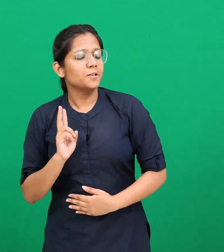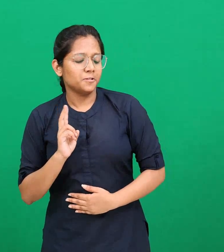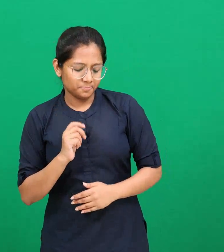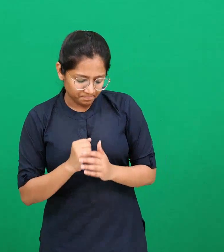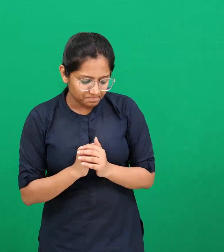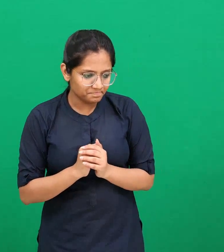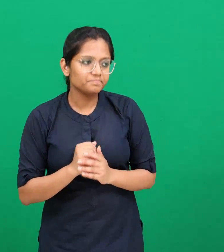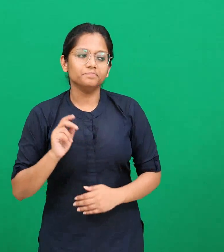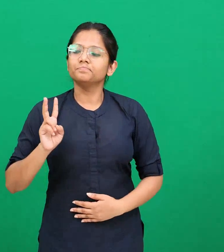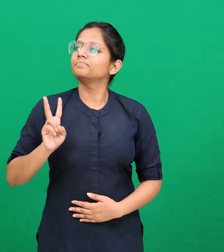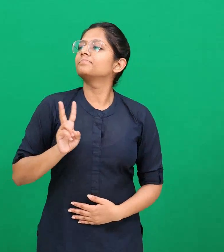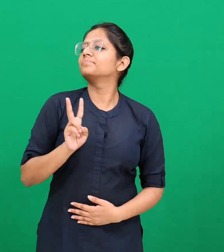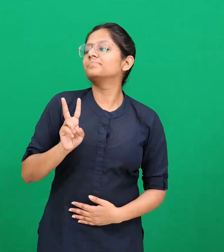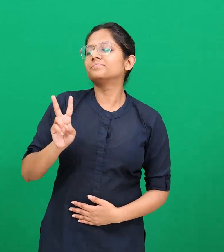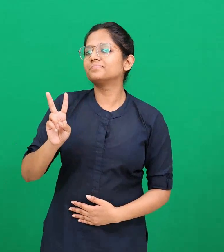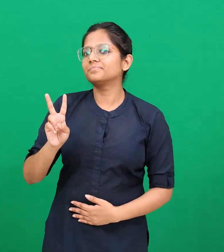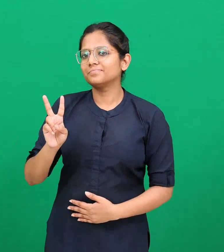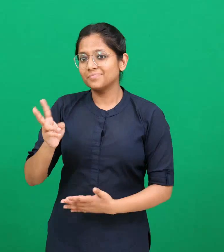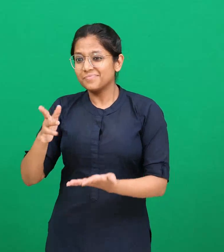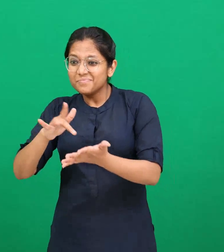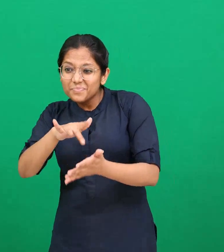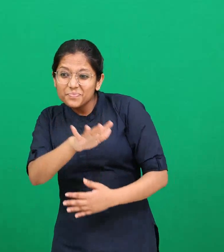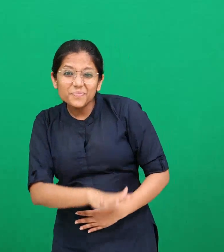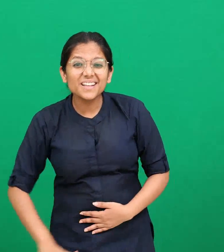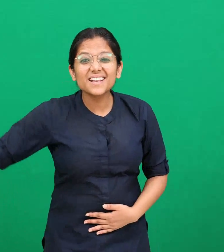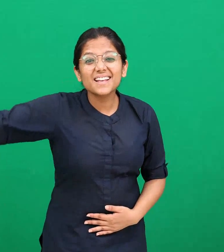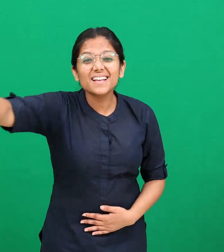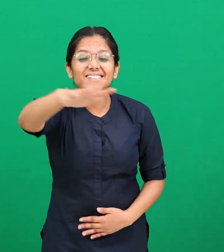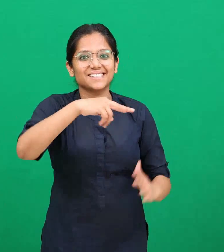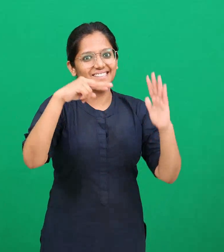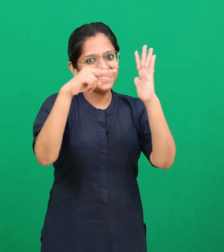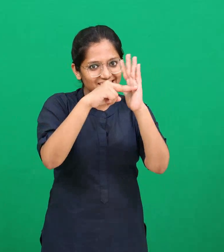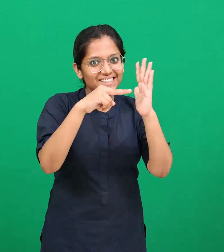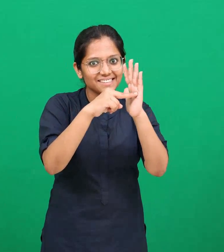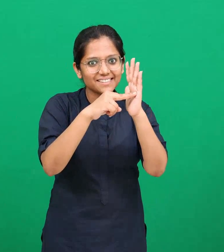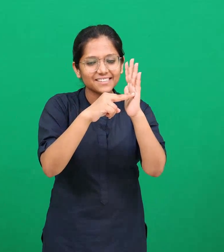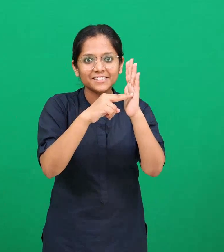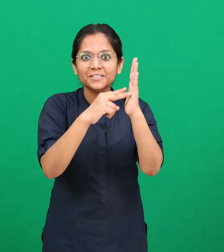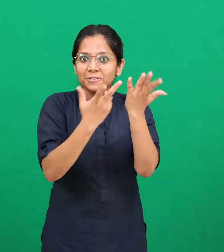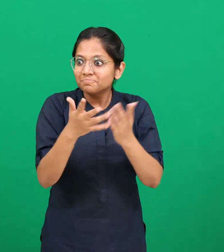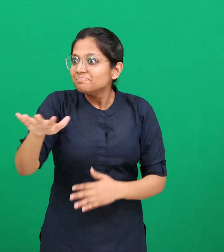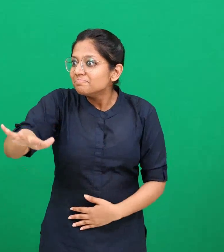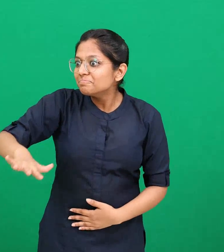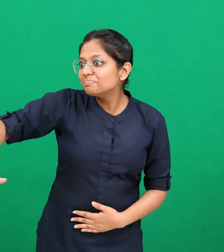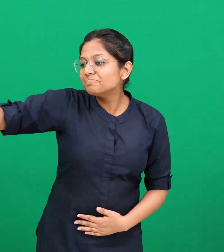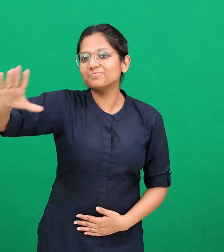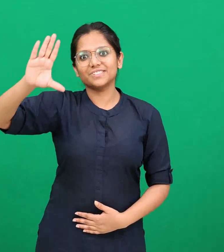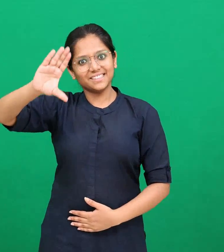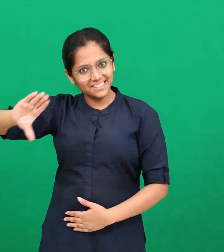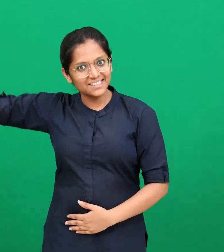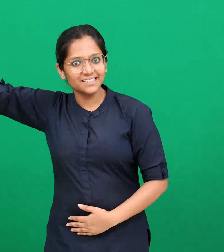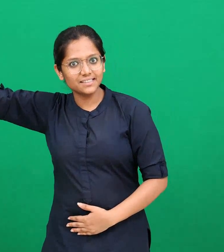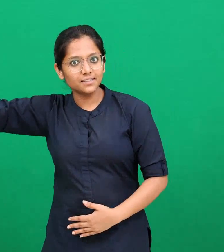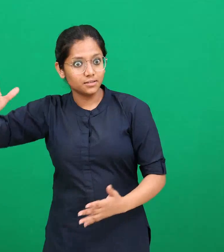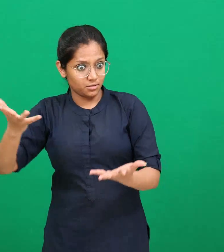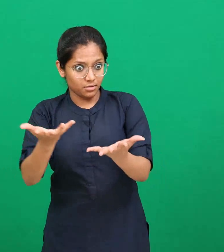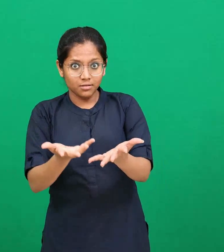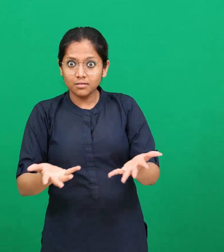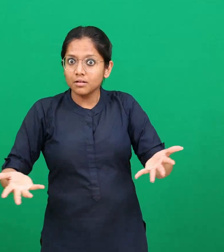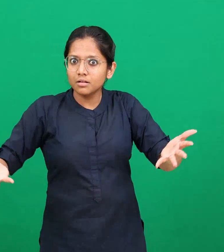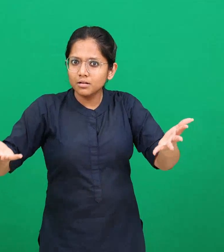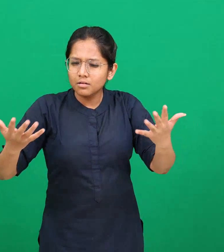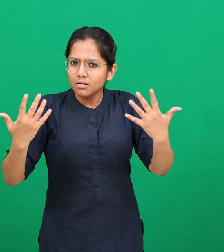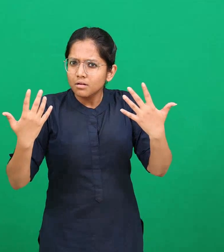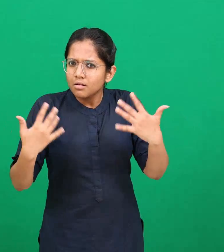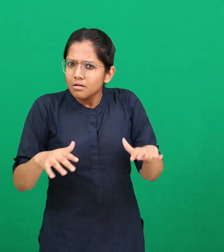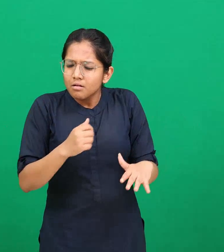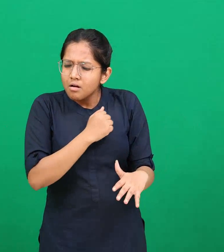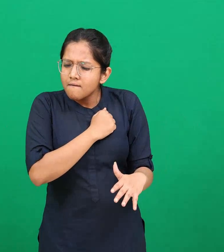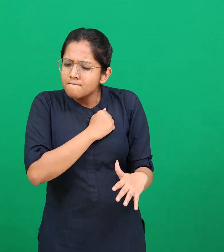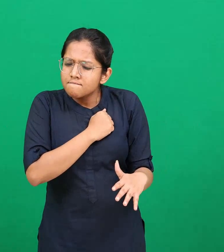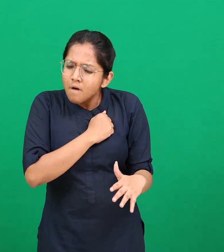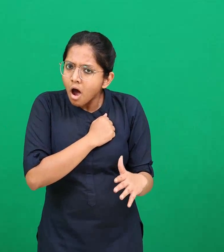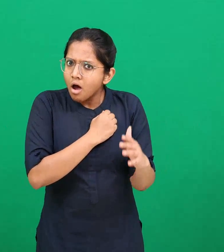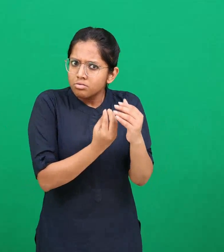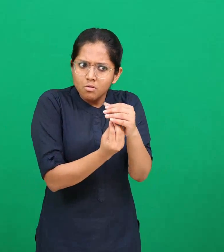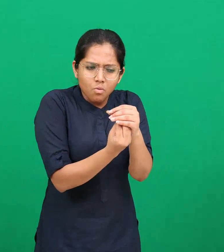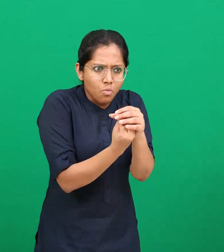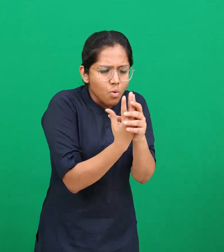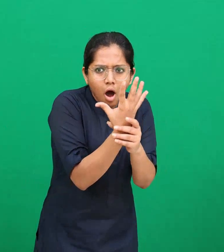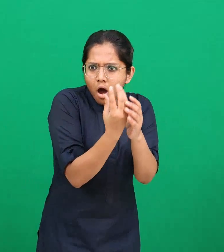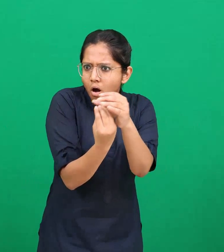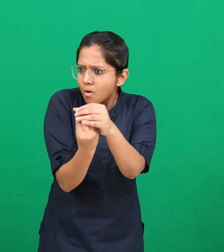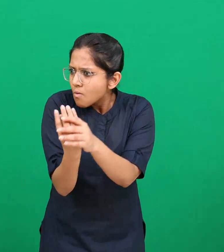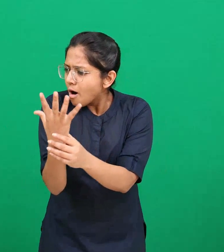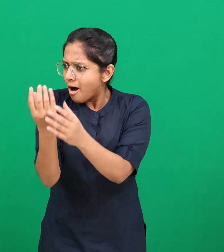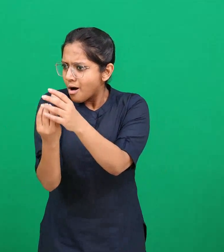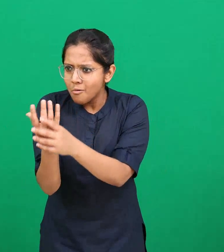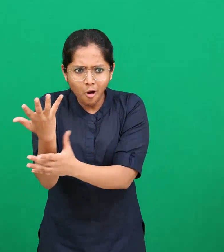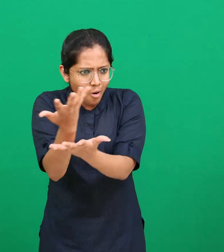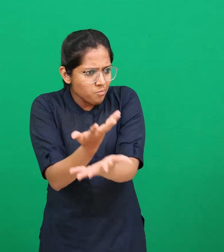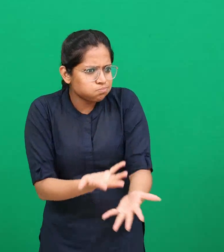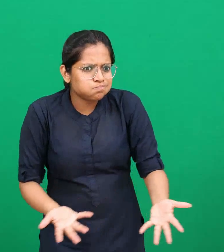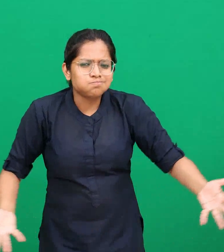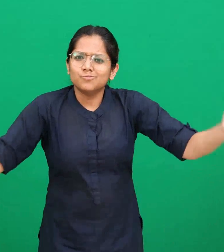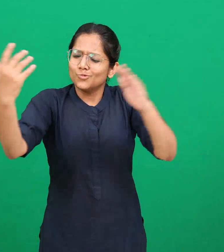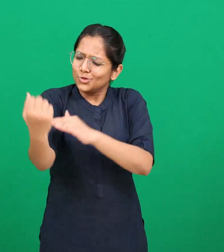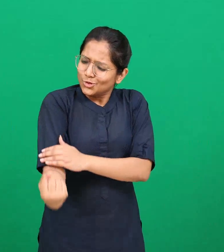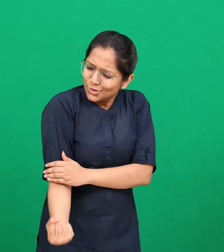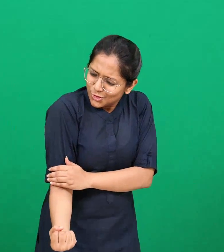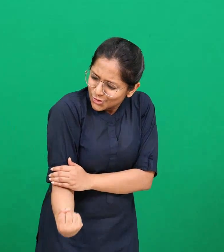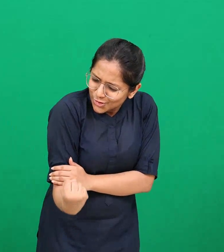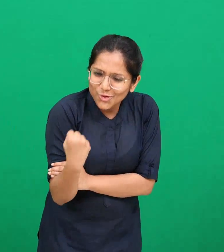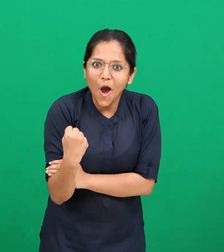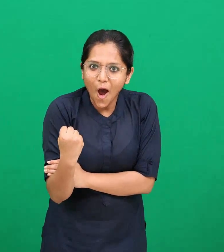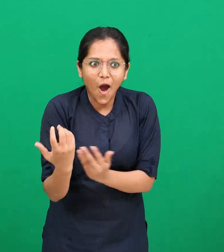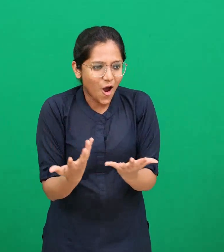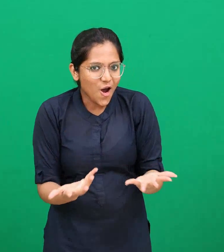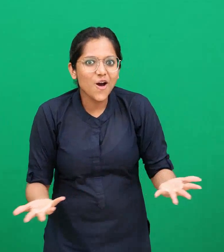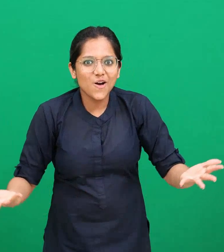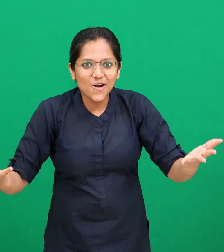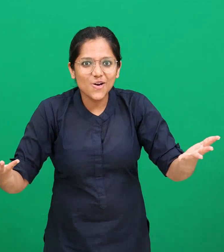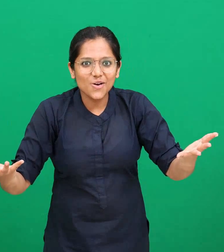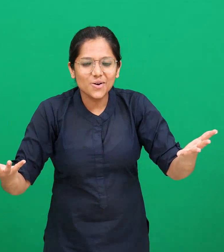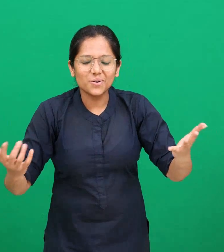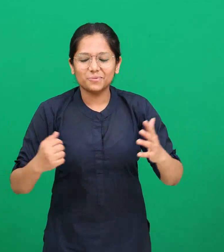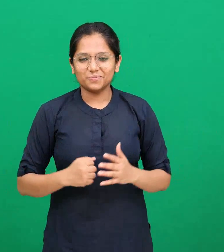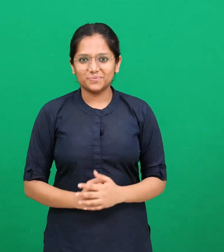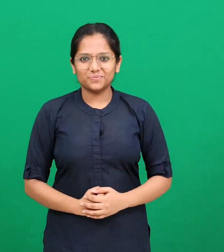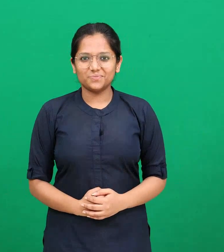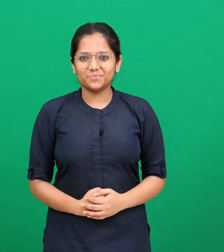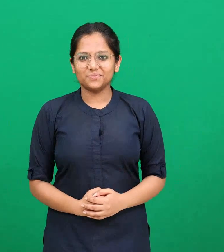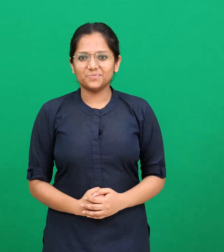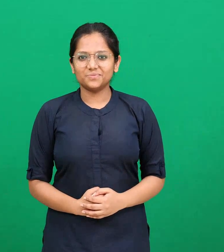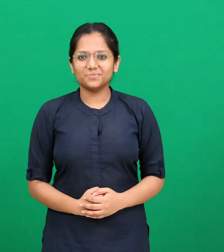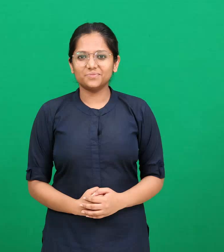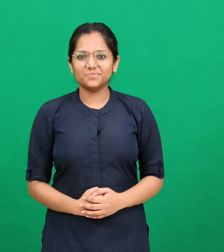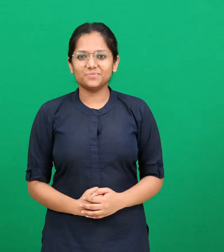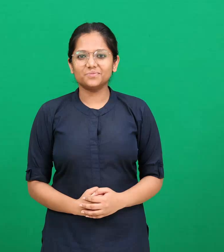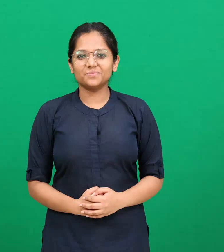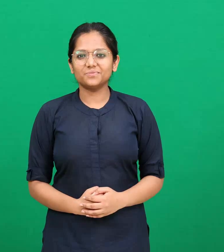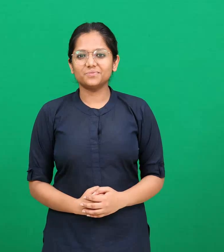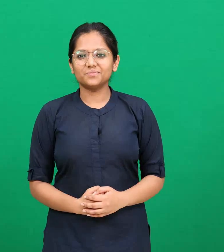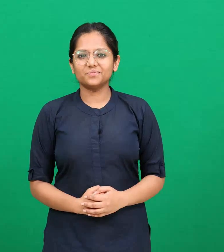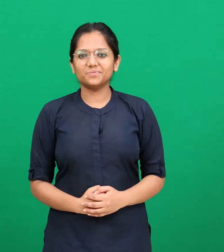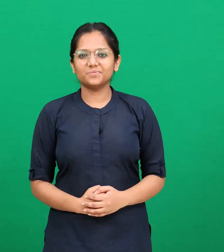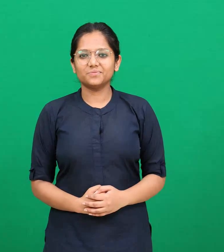And he traveled through Syria and Cilicia, strengthening the churches.